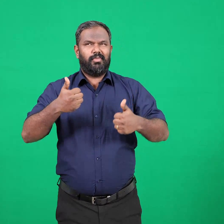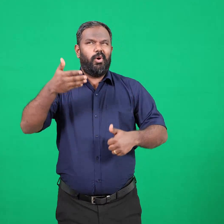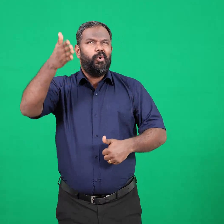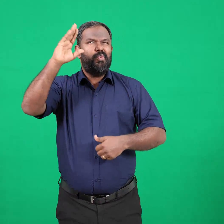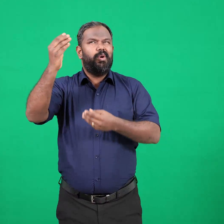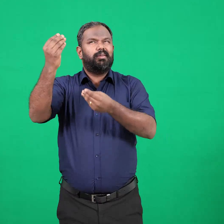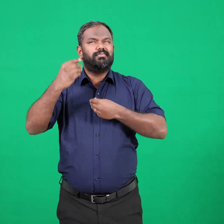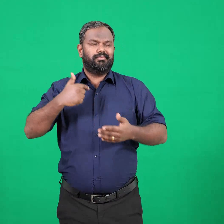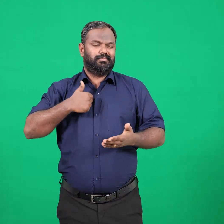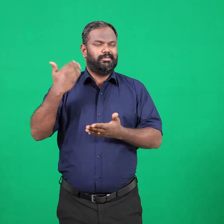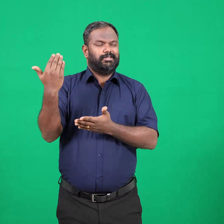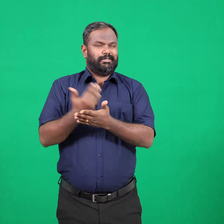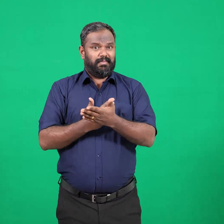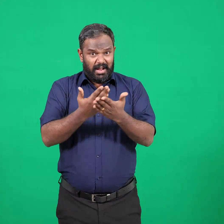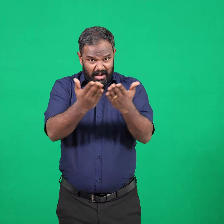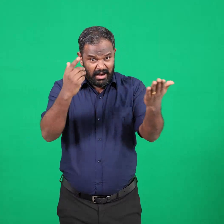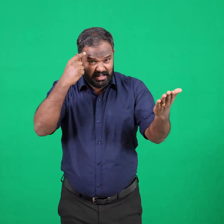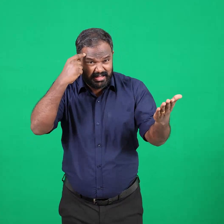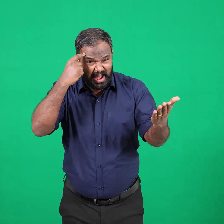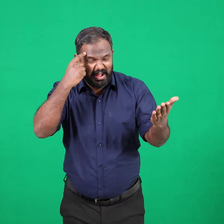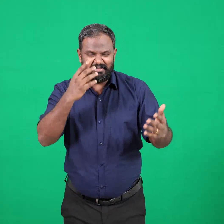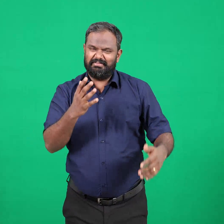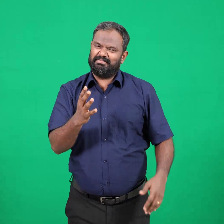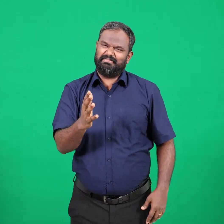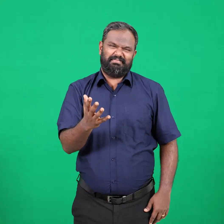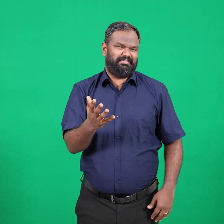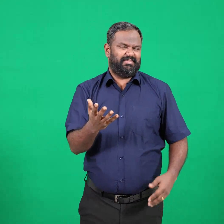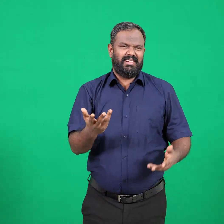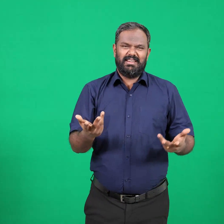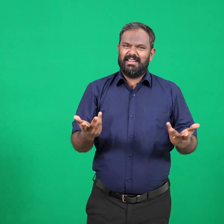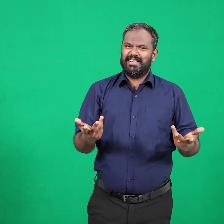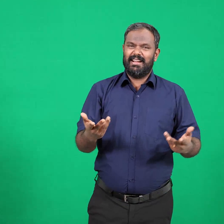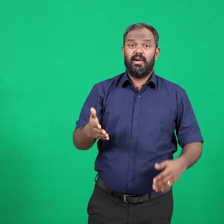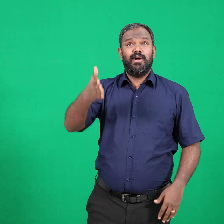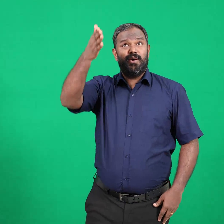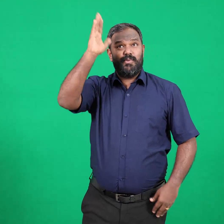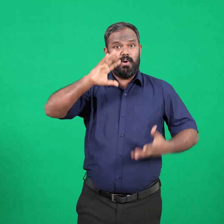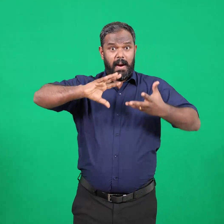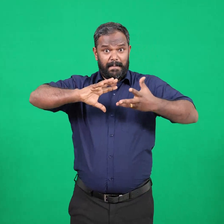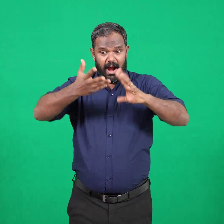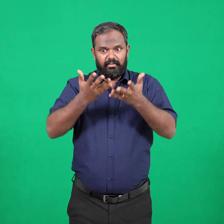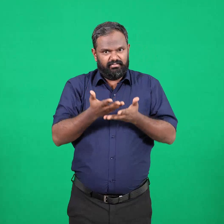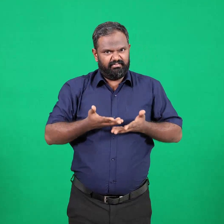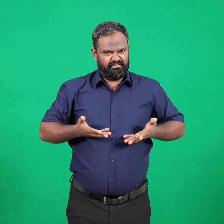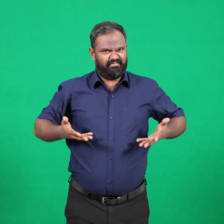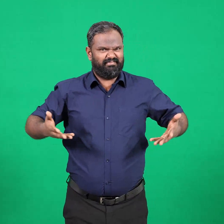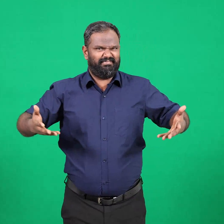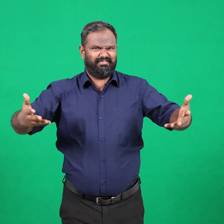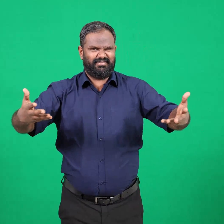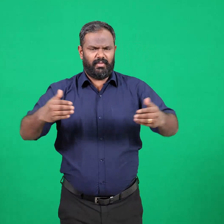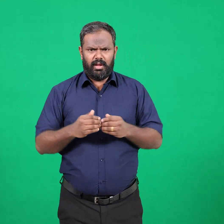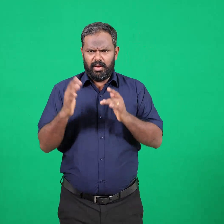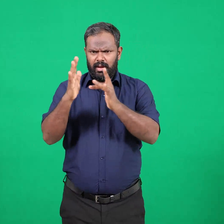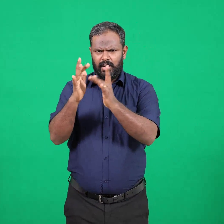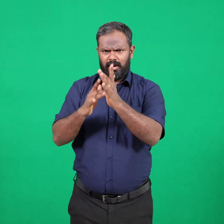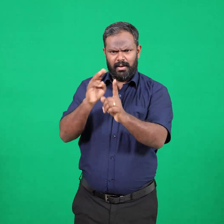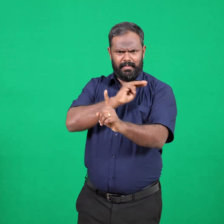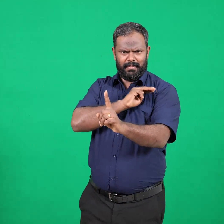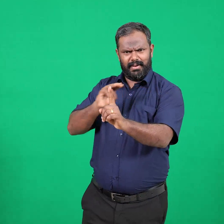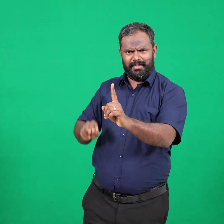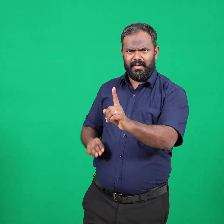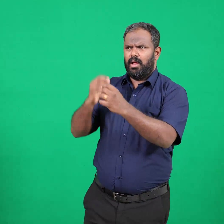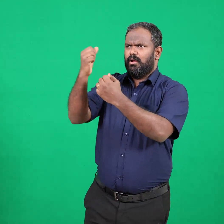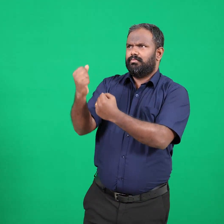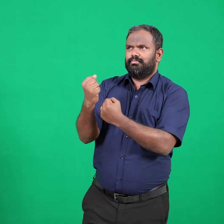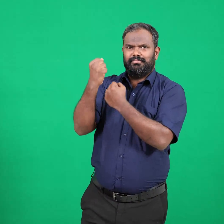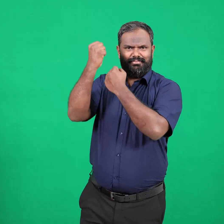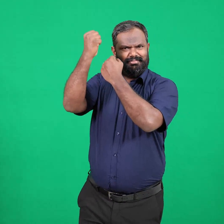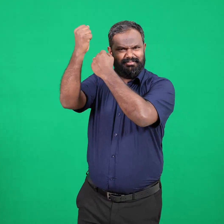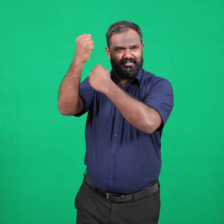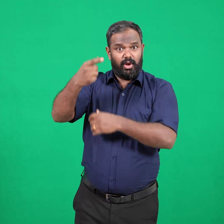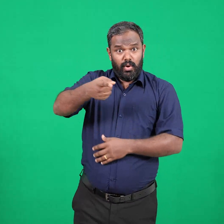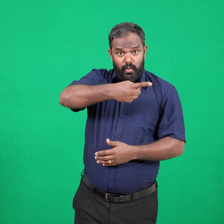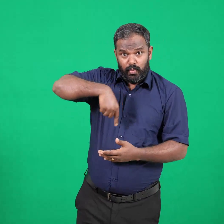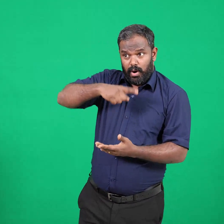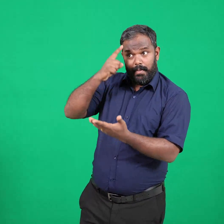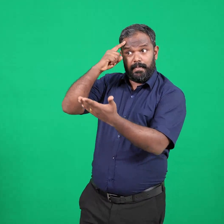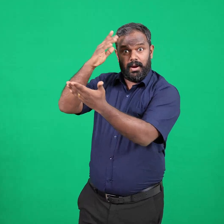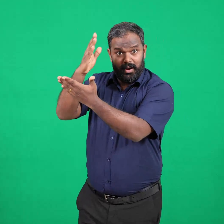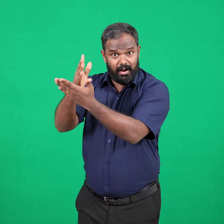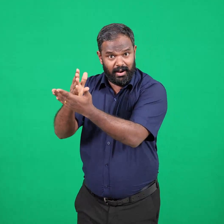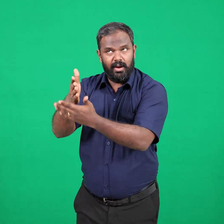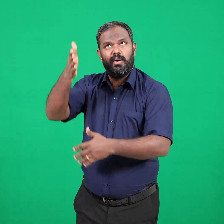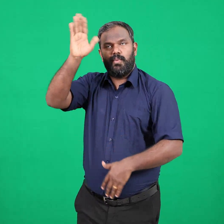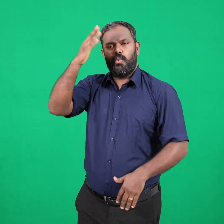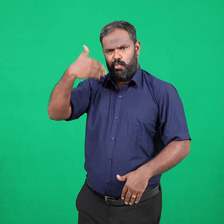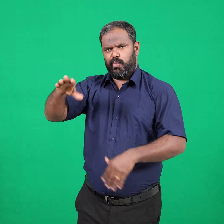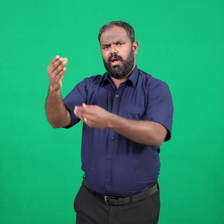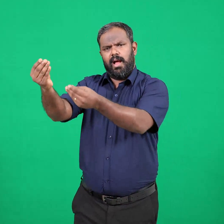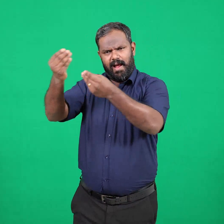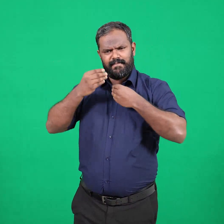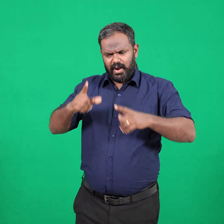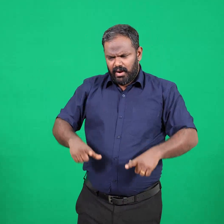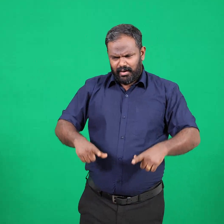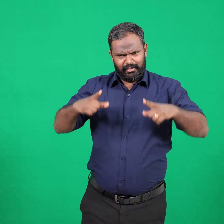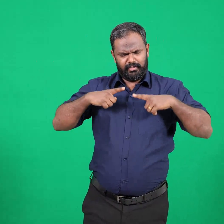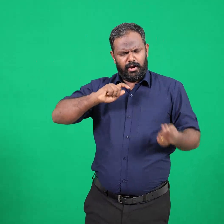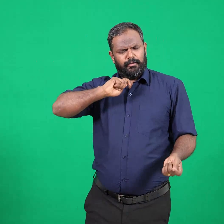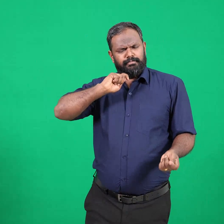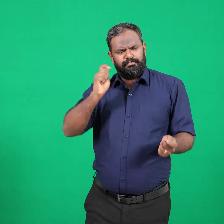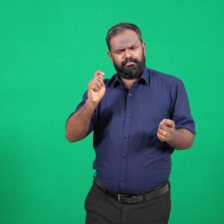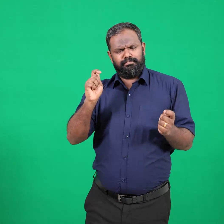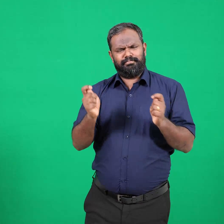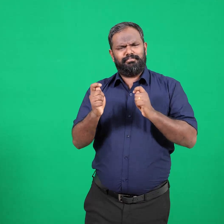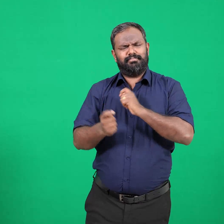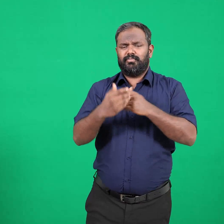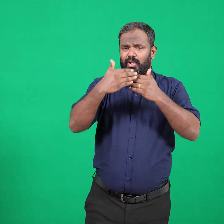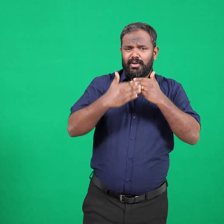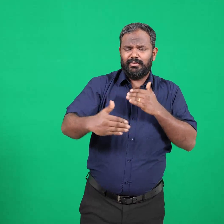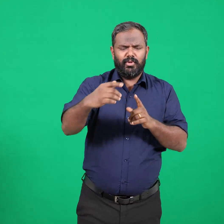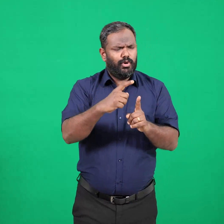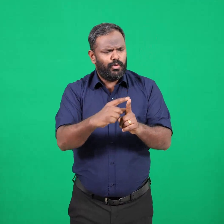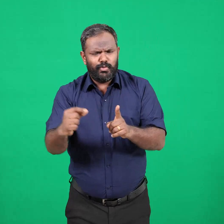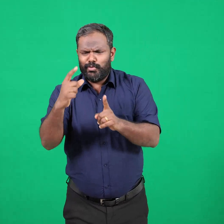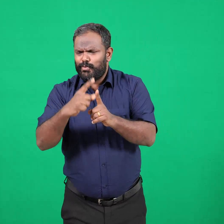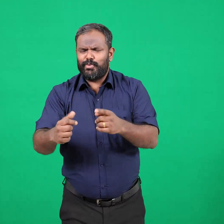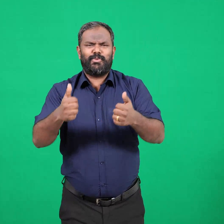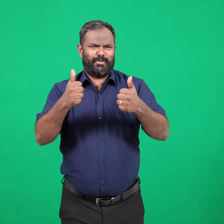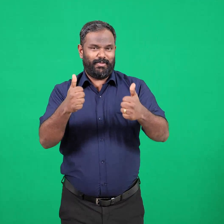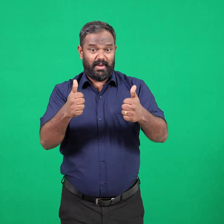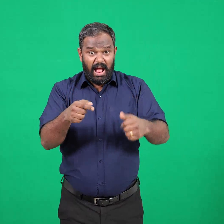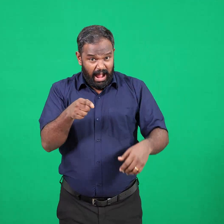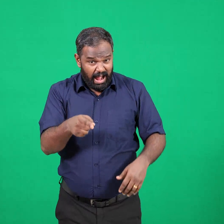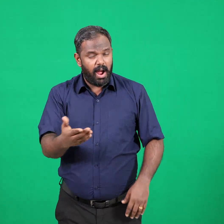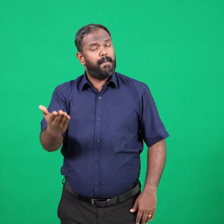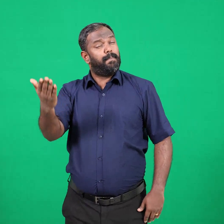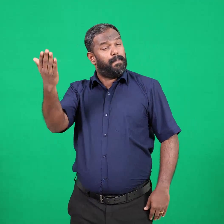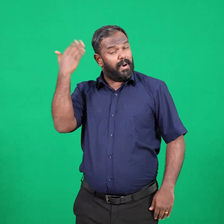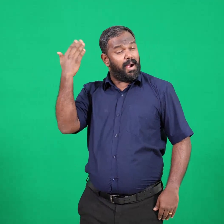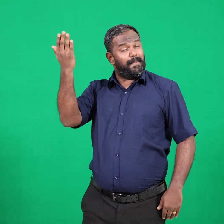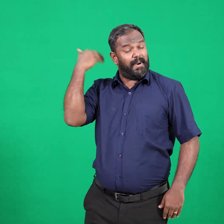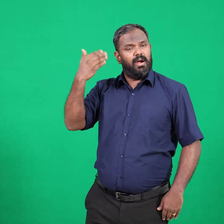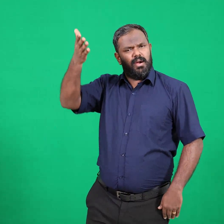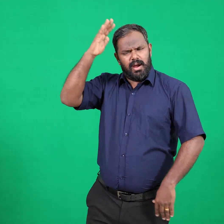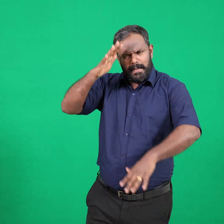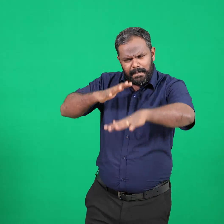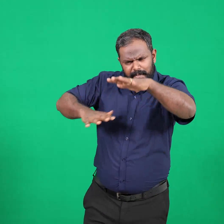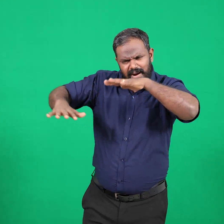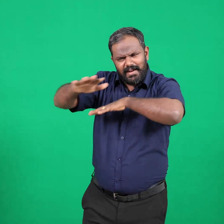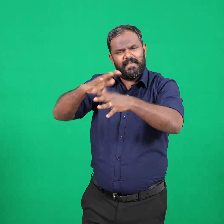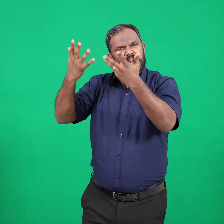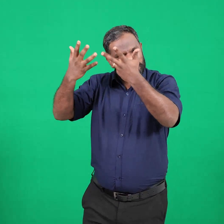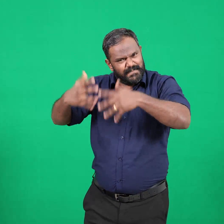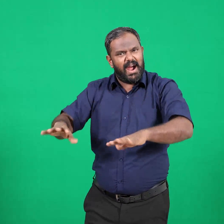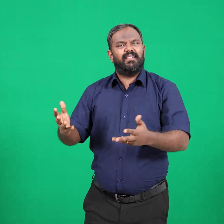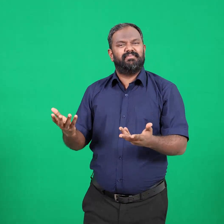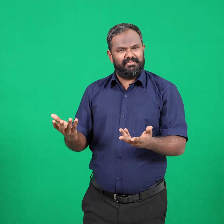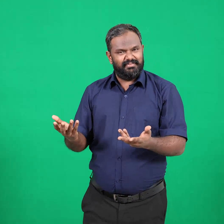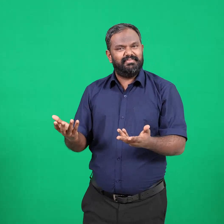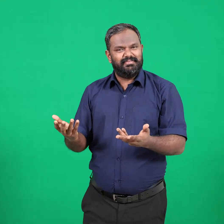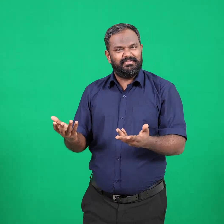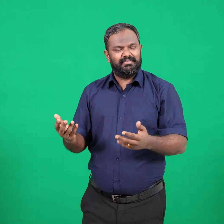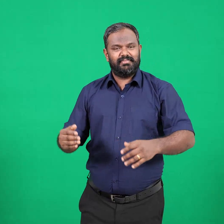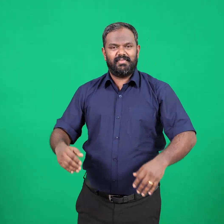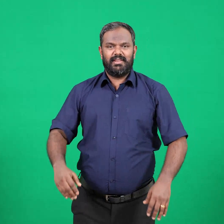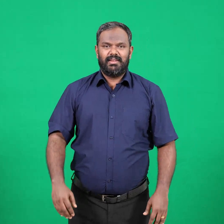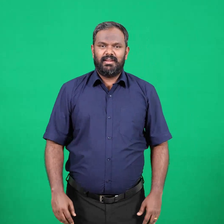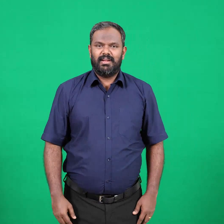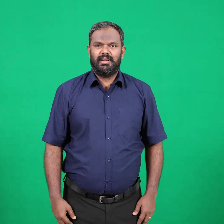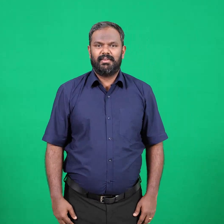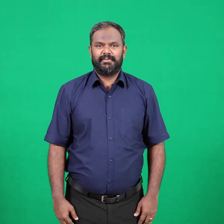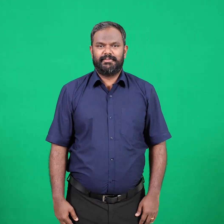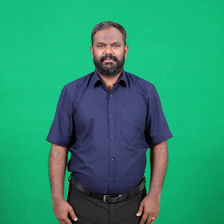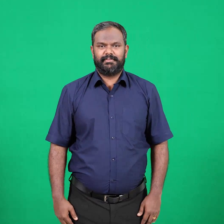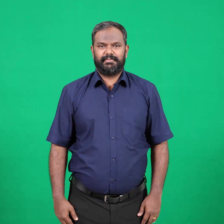For we are God's workmanship, created in Christ Jesus to do good works, which God prepared in advance as our way of life.